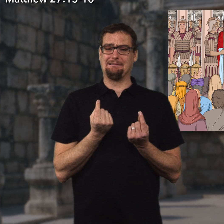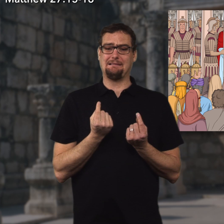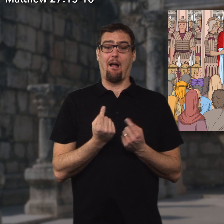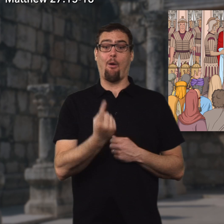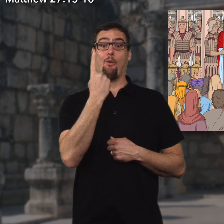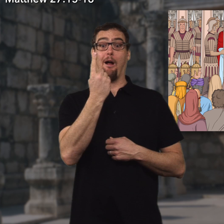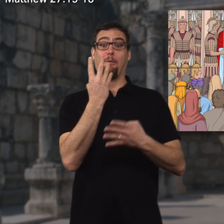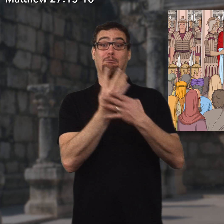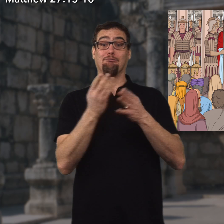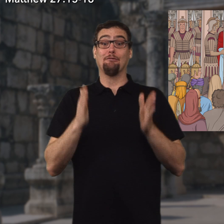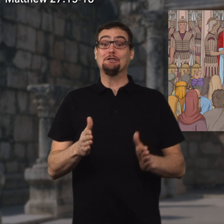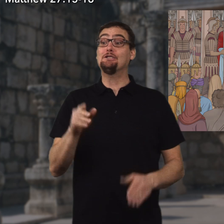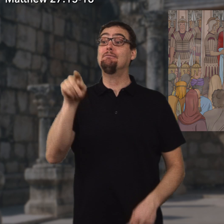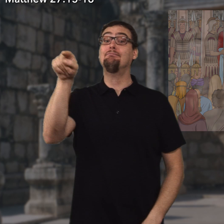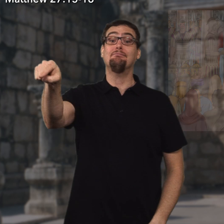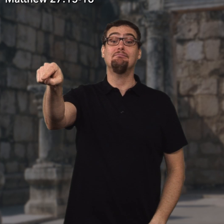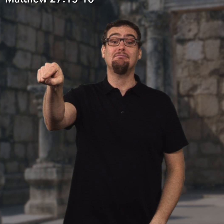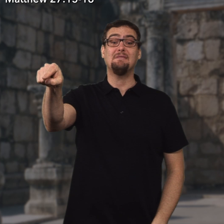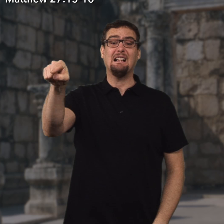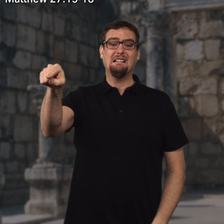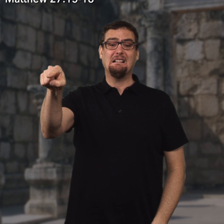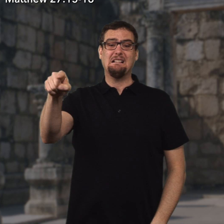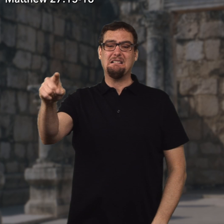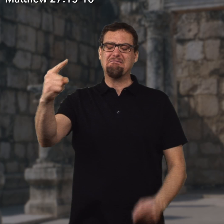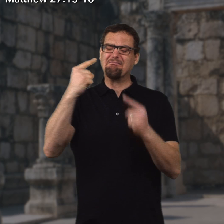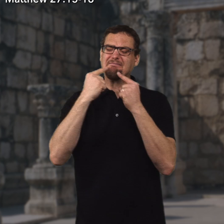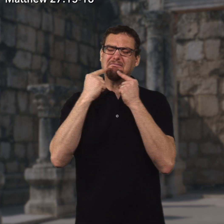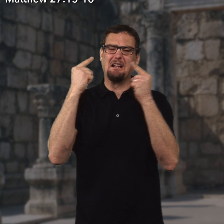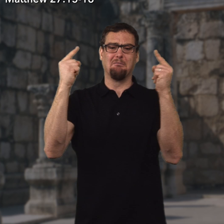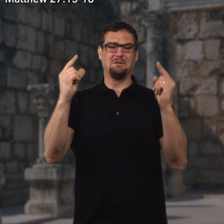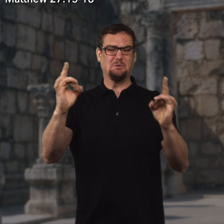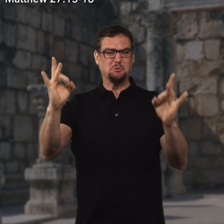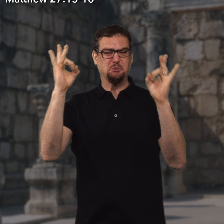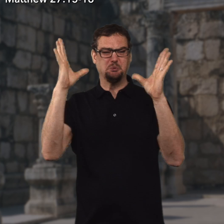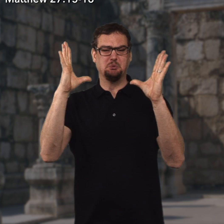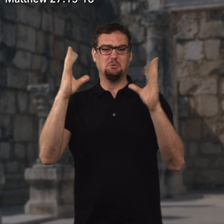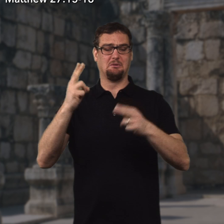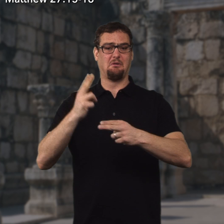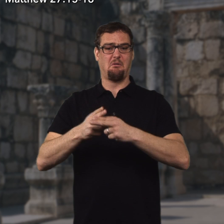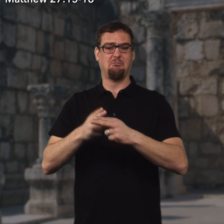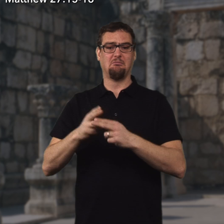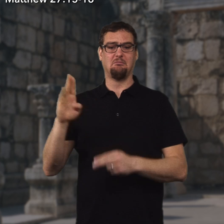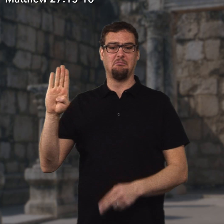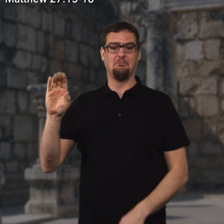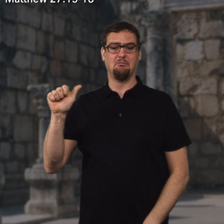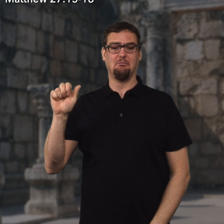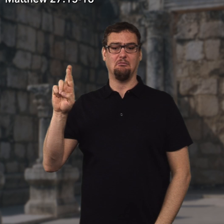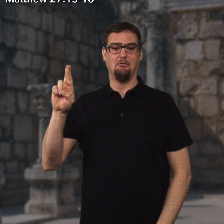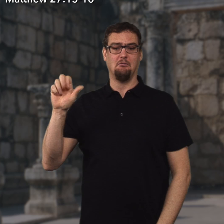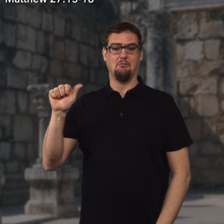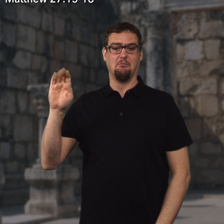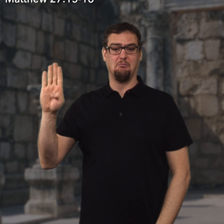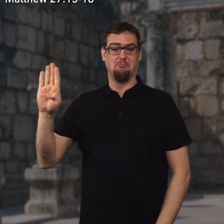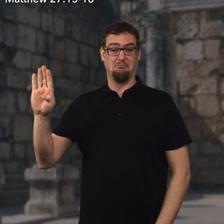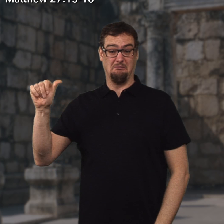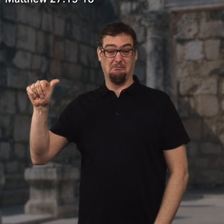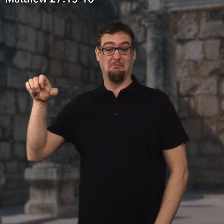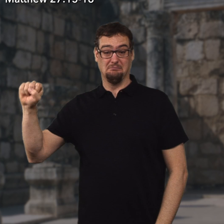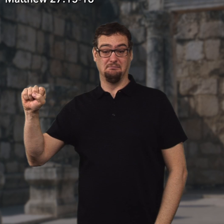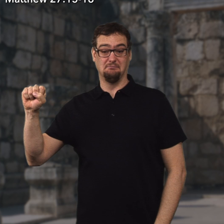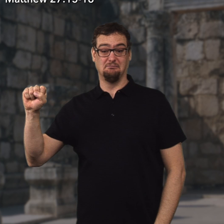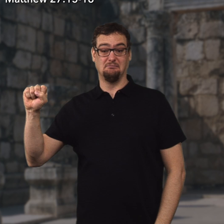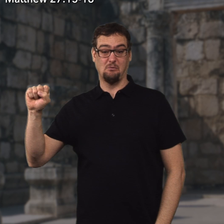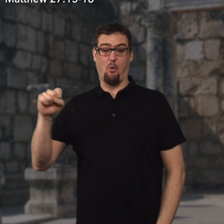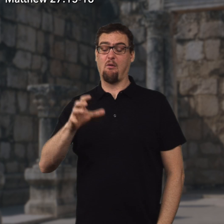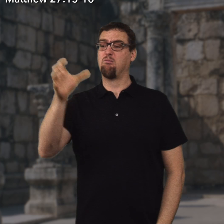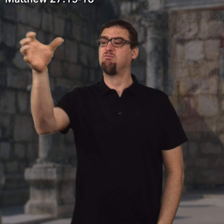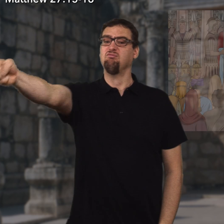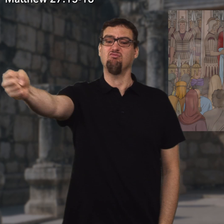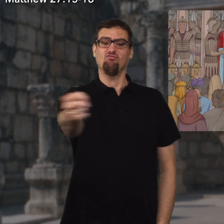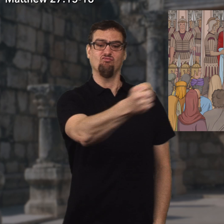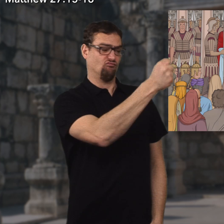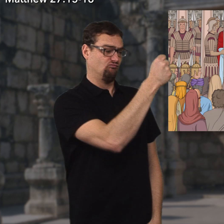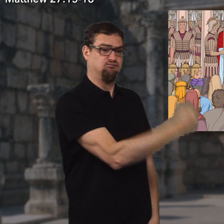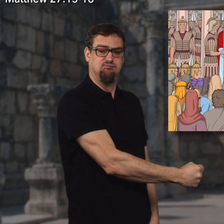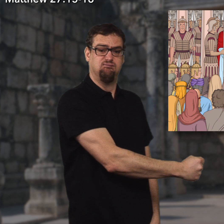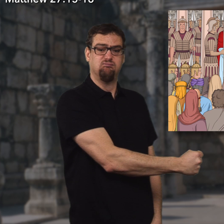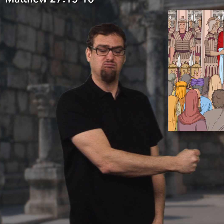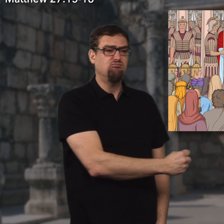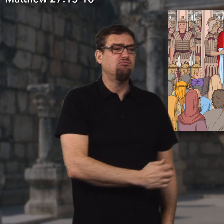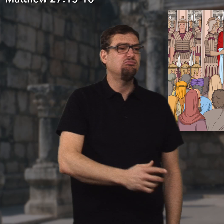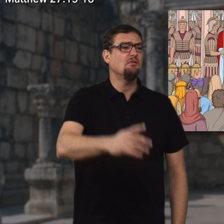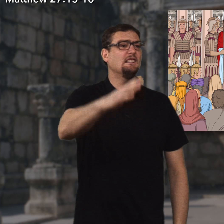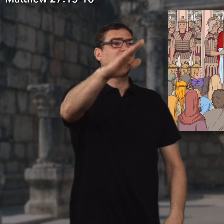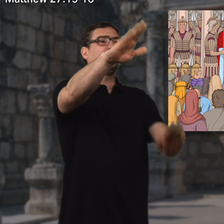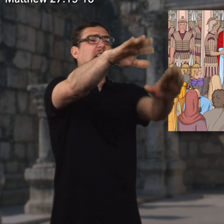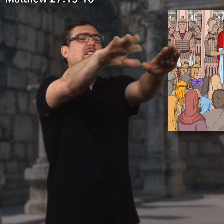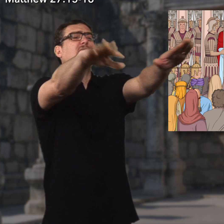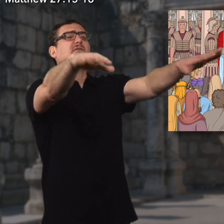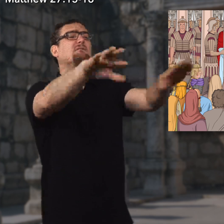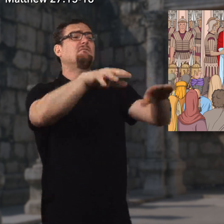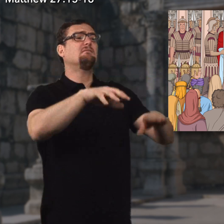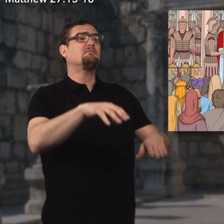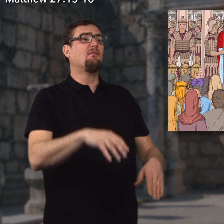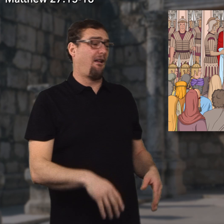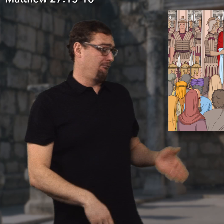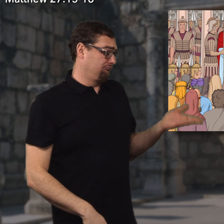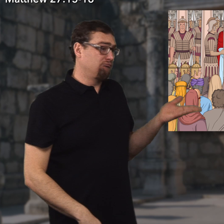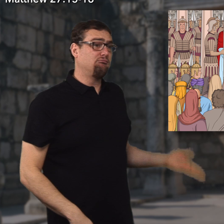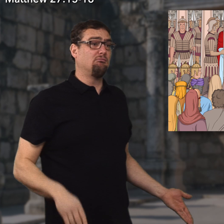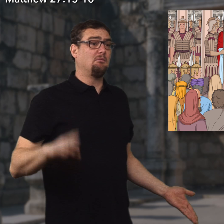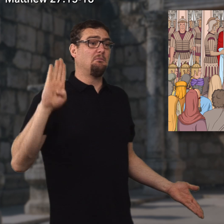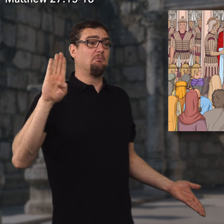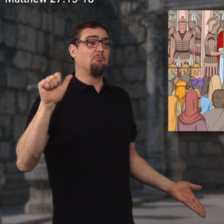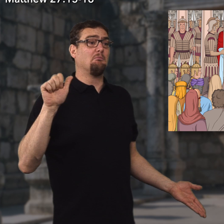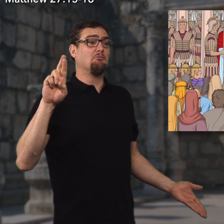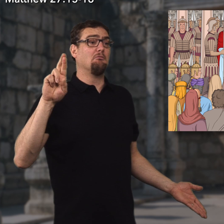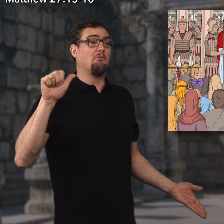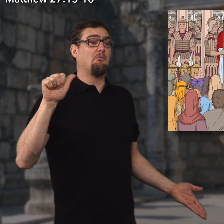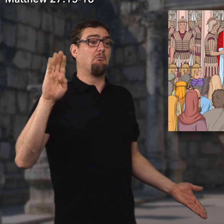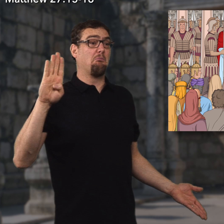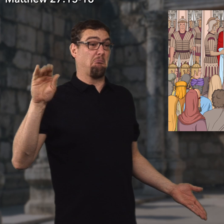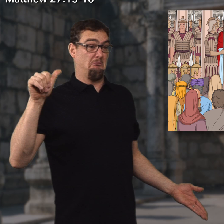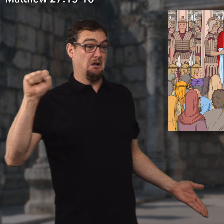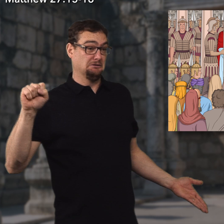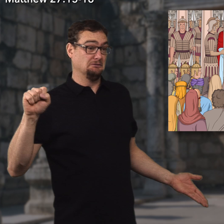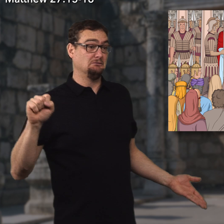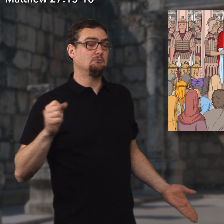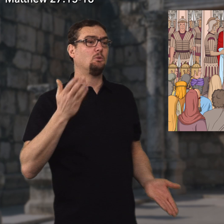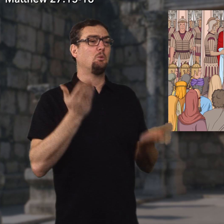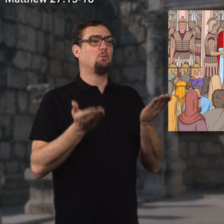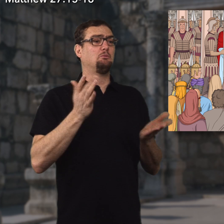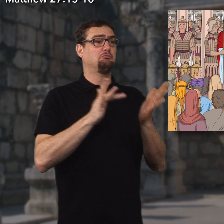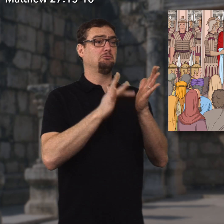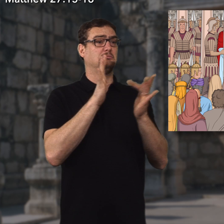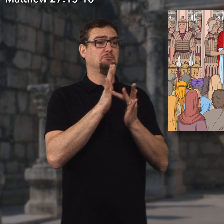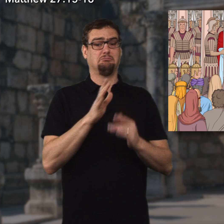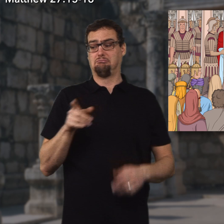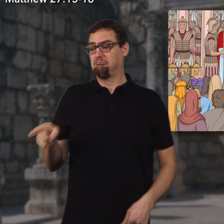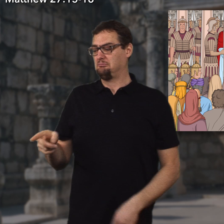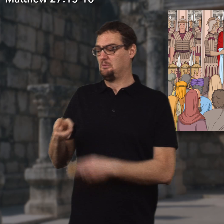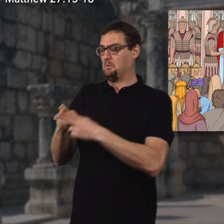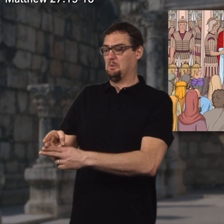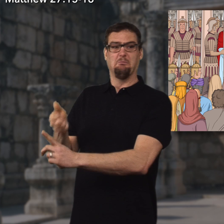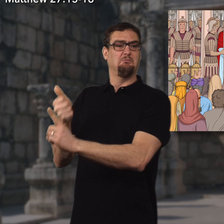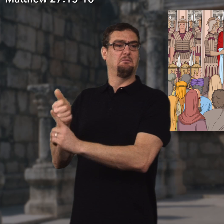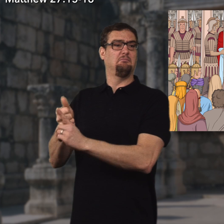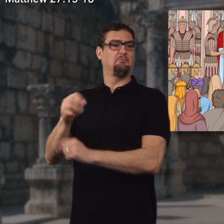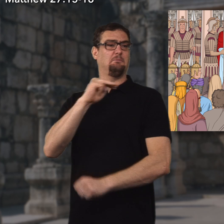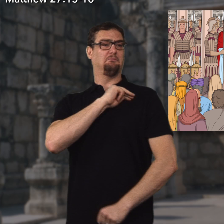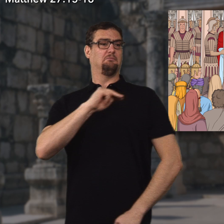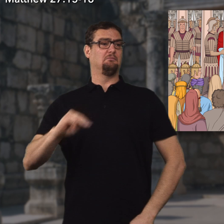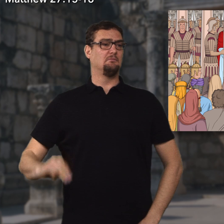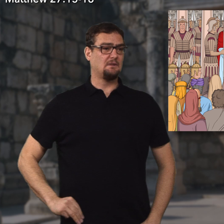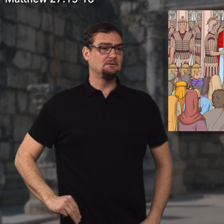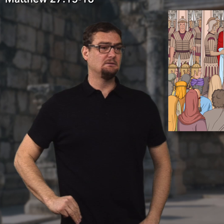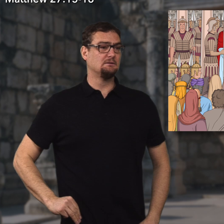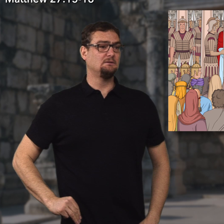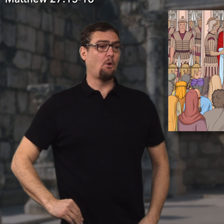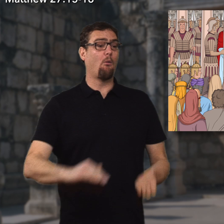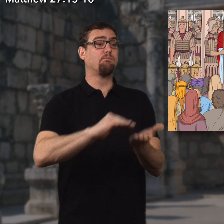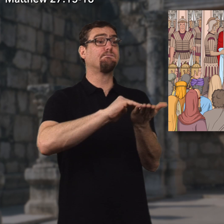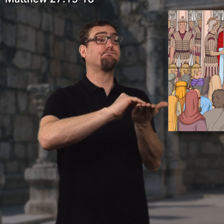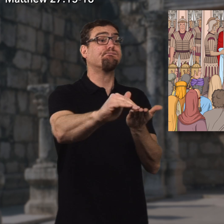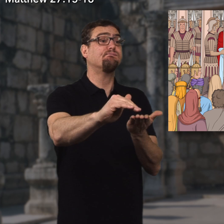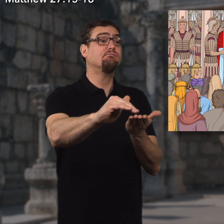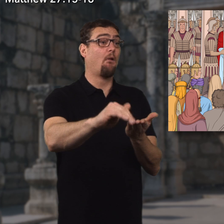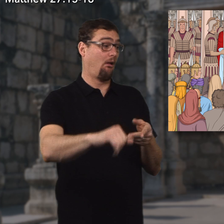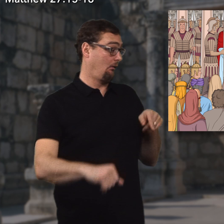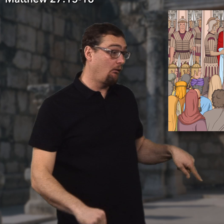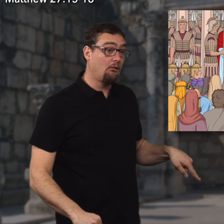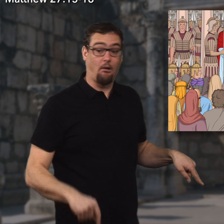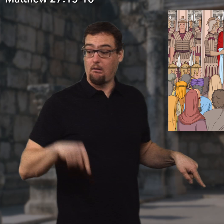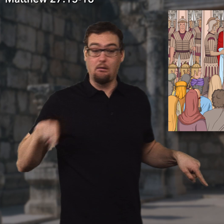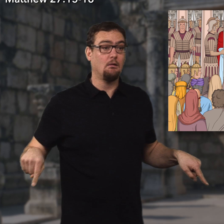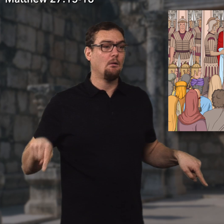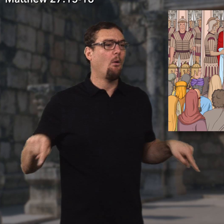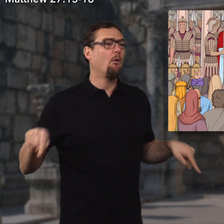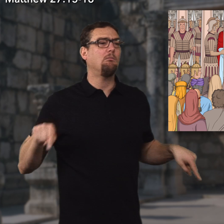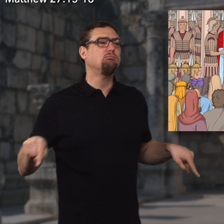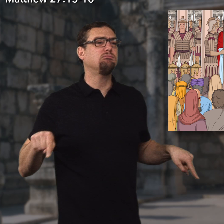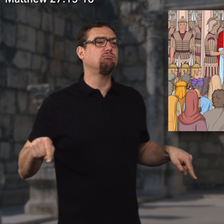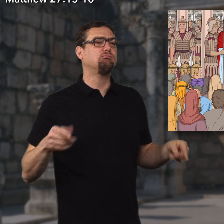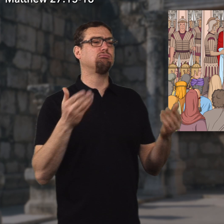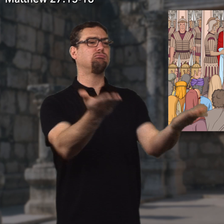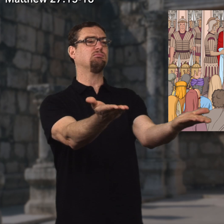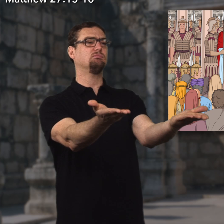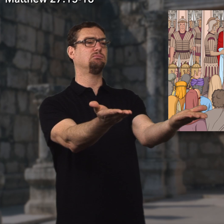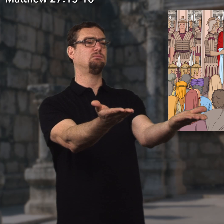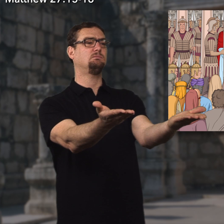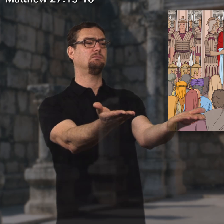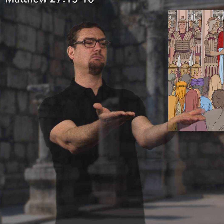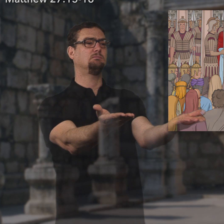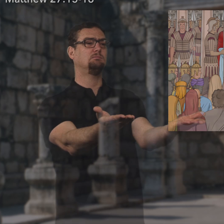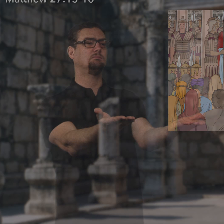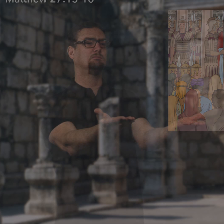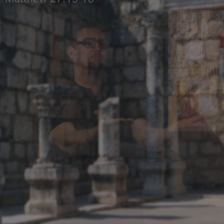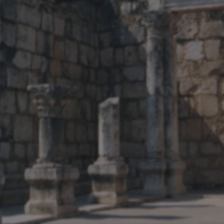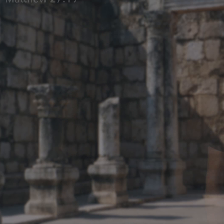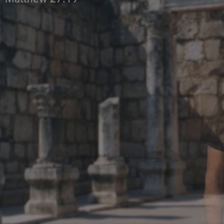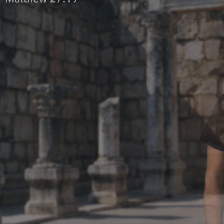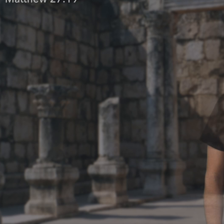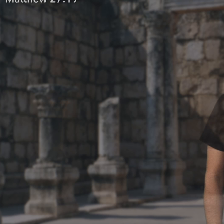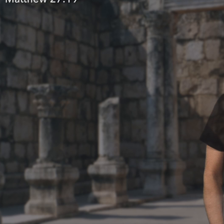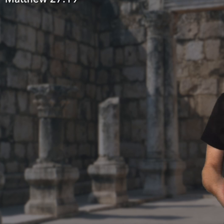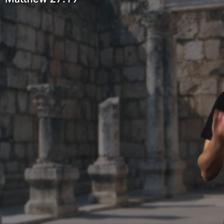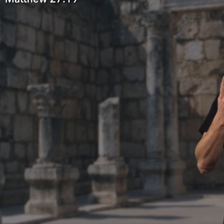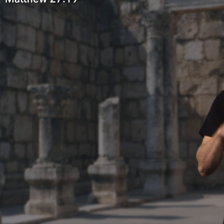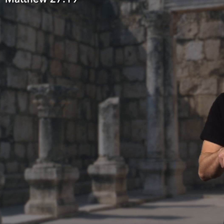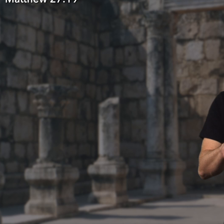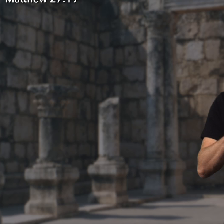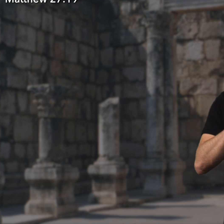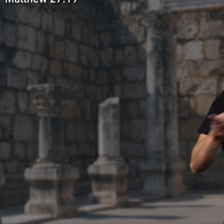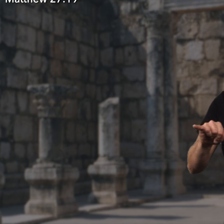At that time they were holding a notorious prisoner named Barabbas. So when the crowd had assembled, Pilate asked them, “Which one do you want me to release to you: Barabbas, or Jesus who is called Christ?” For he knew it was out of envy that they had handed Jesus over to him.